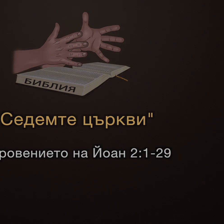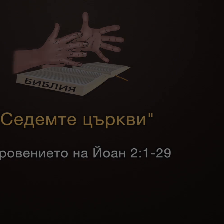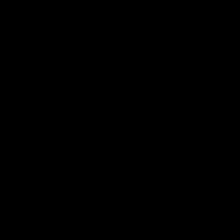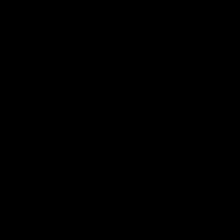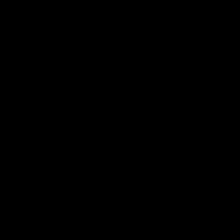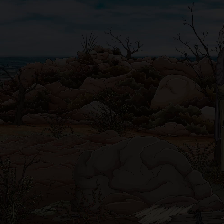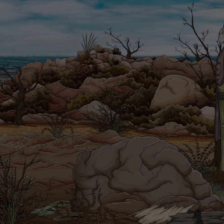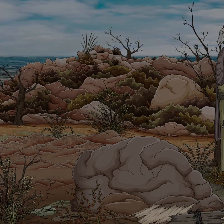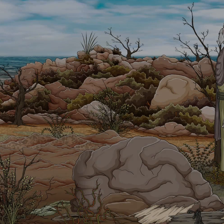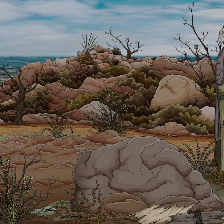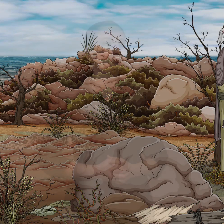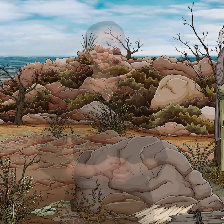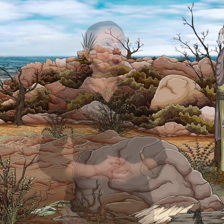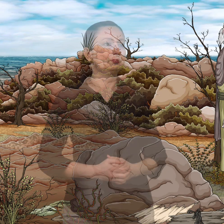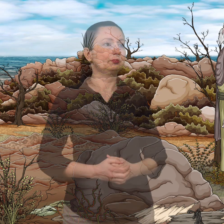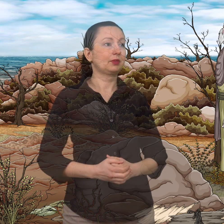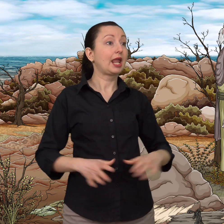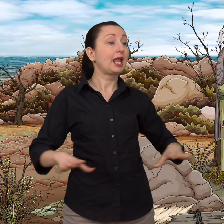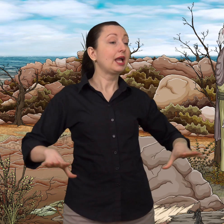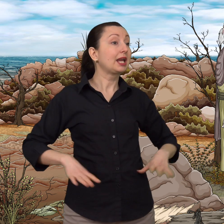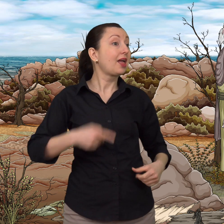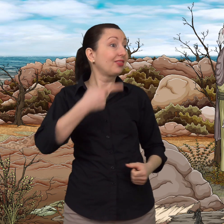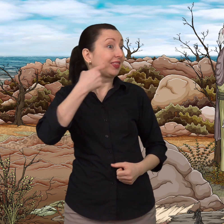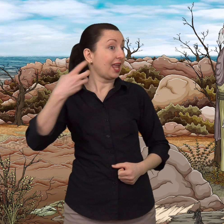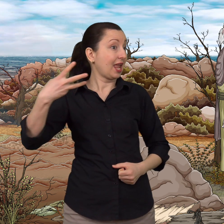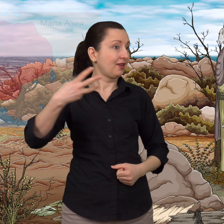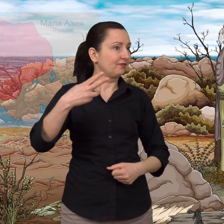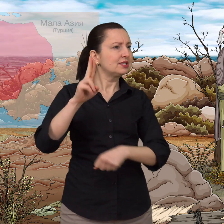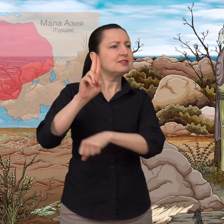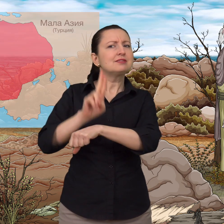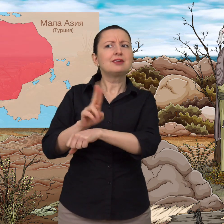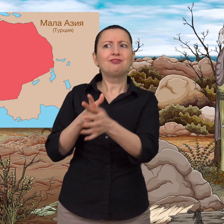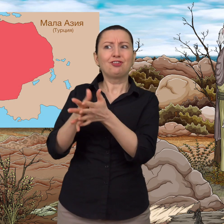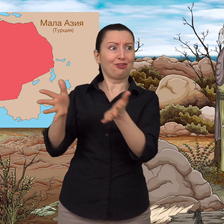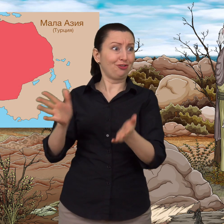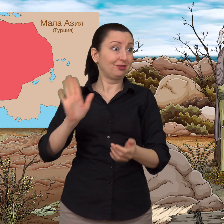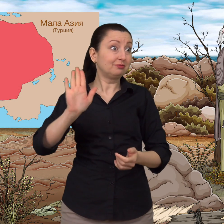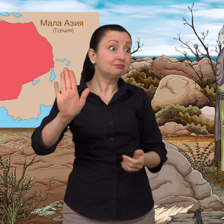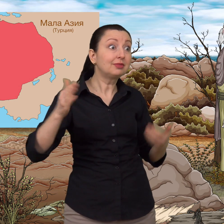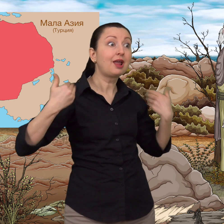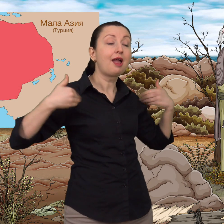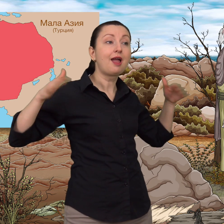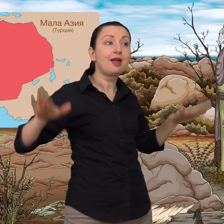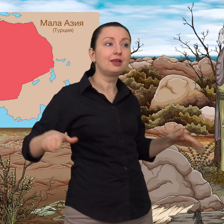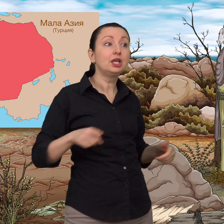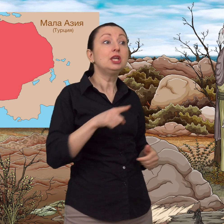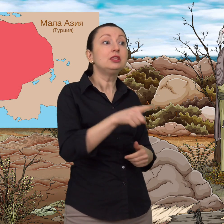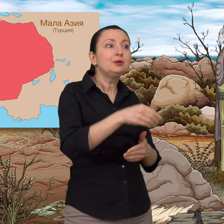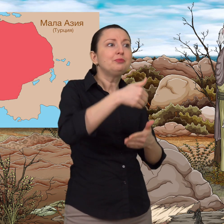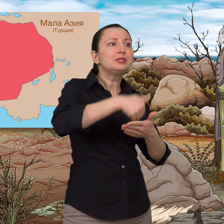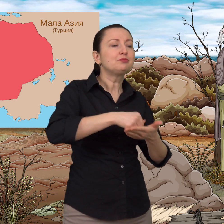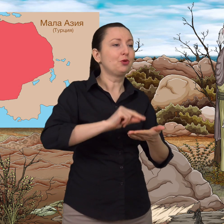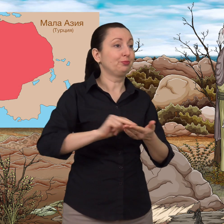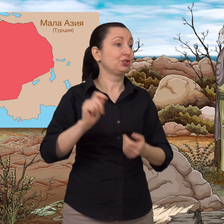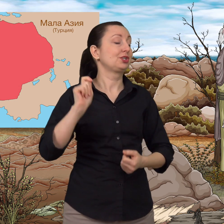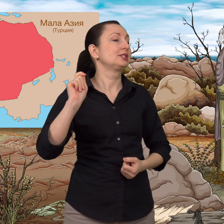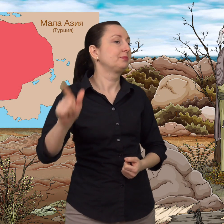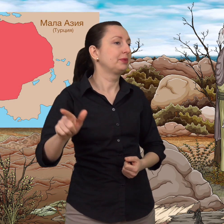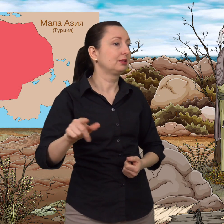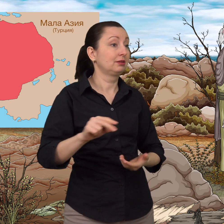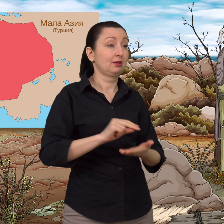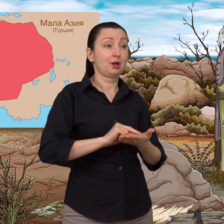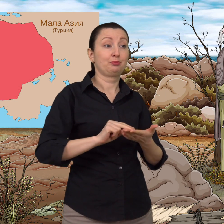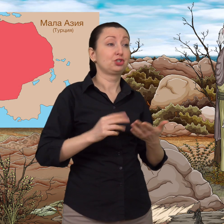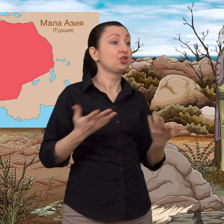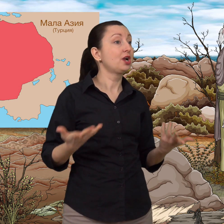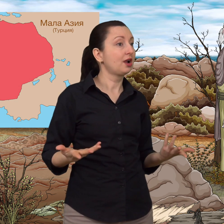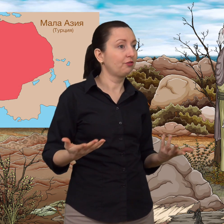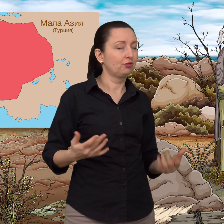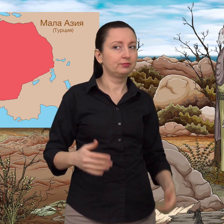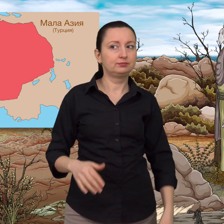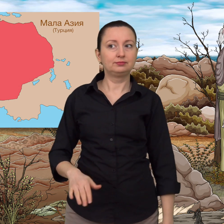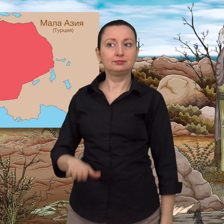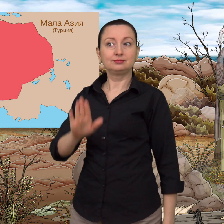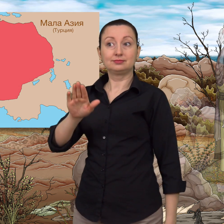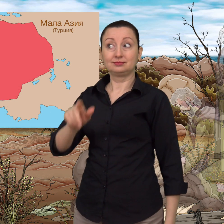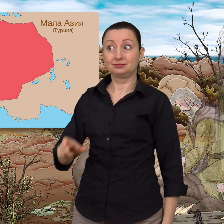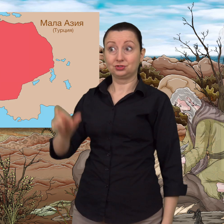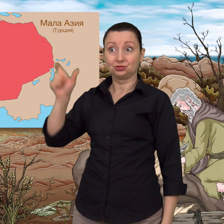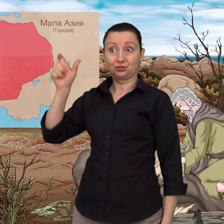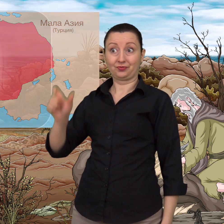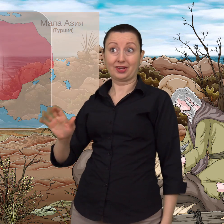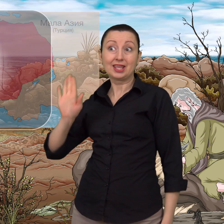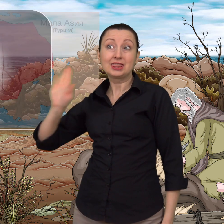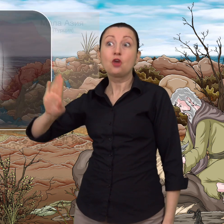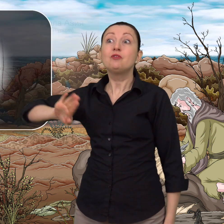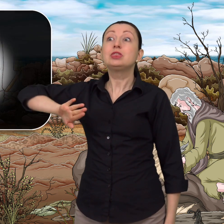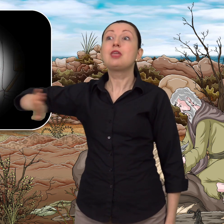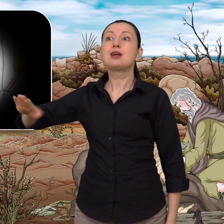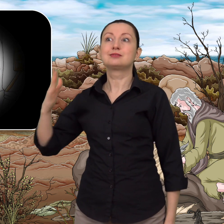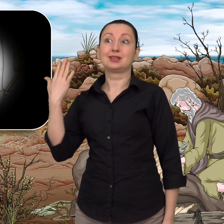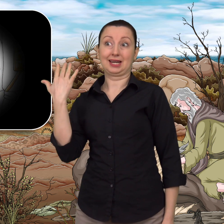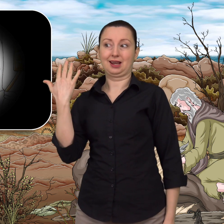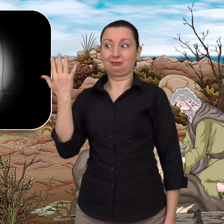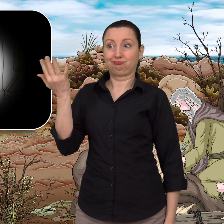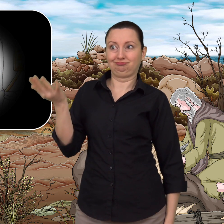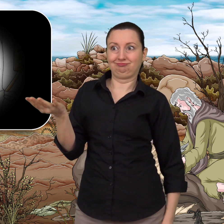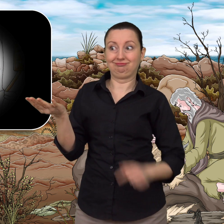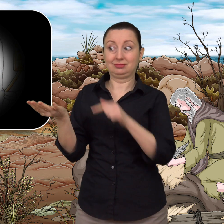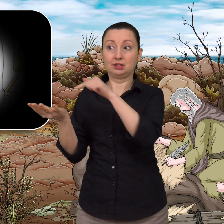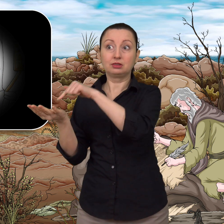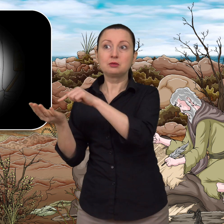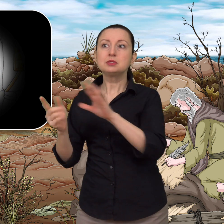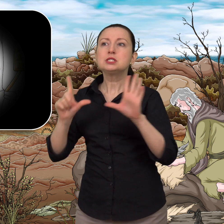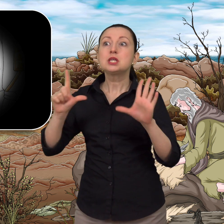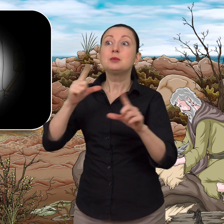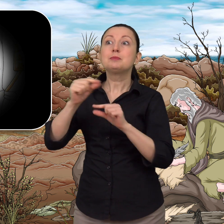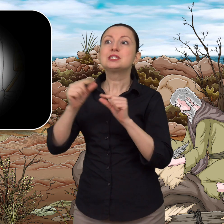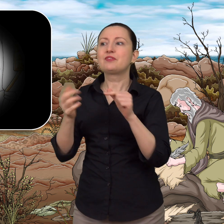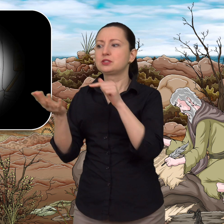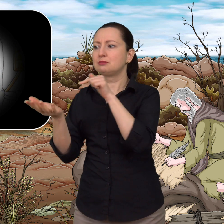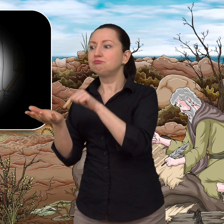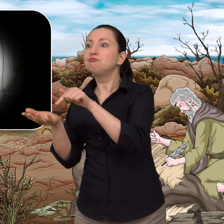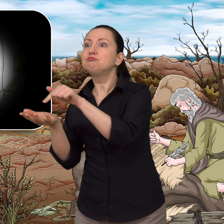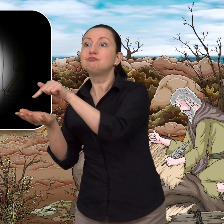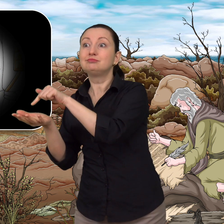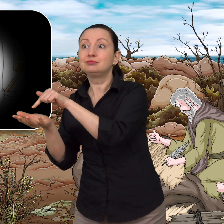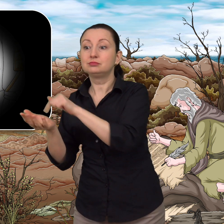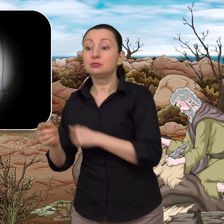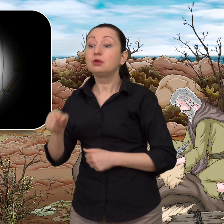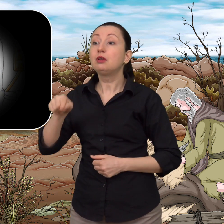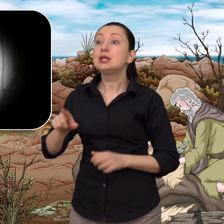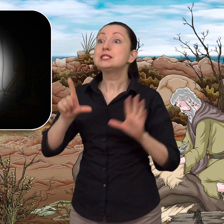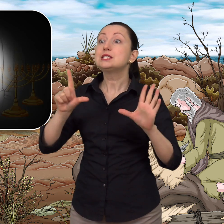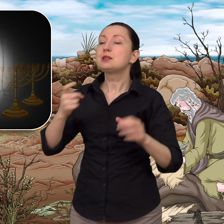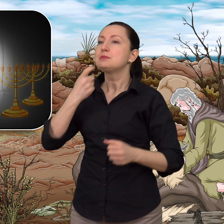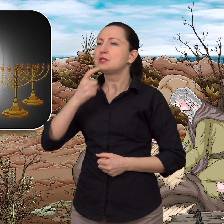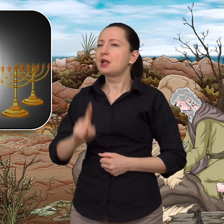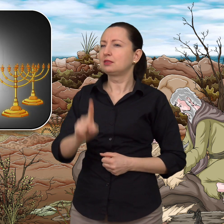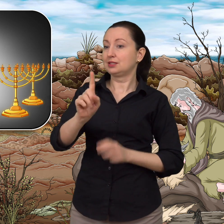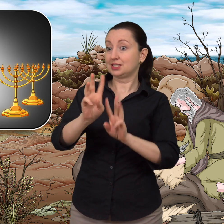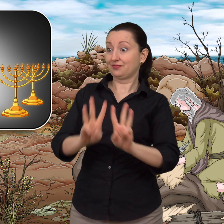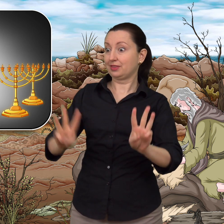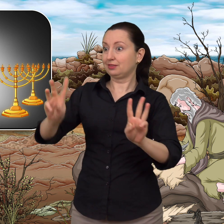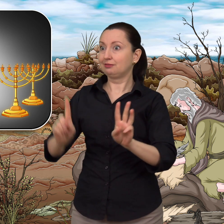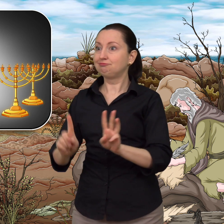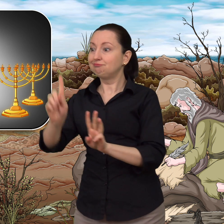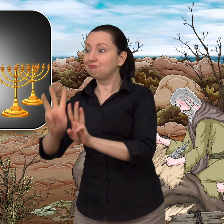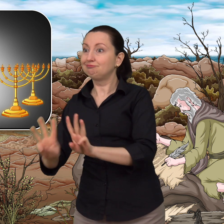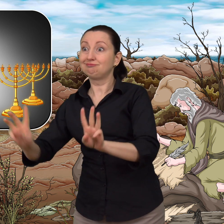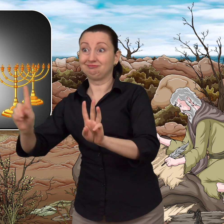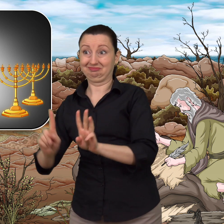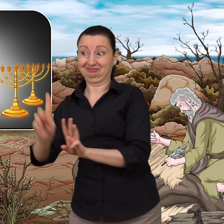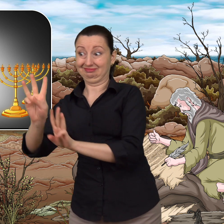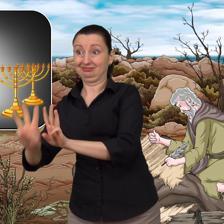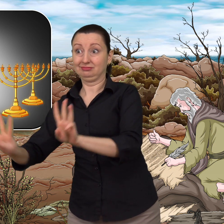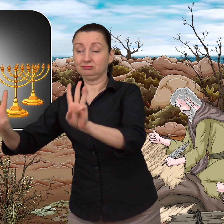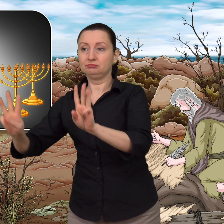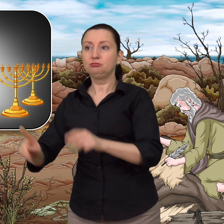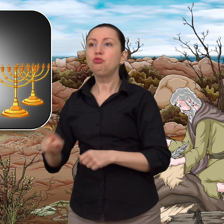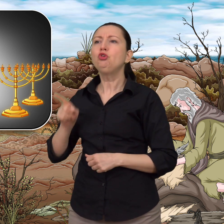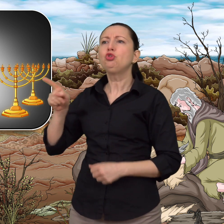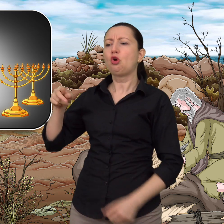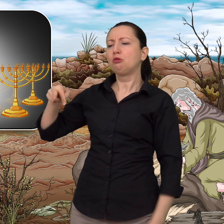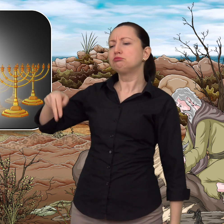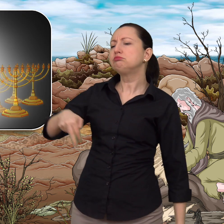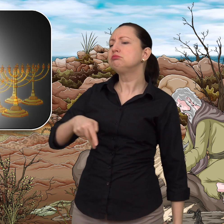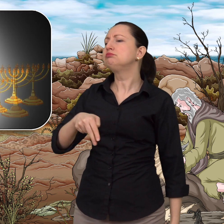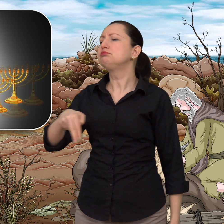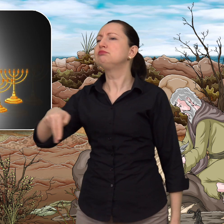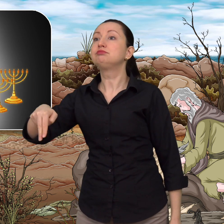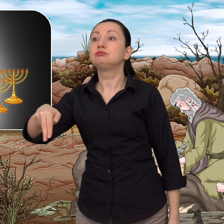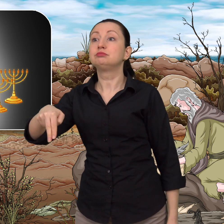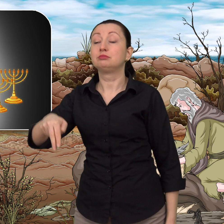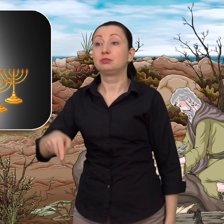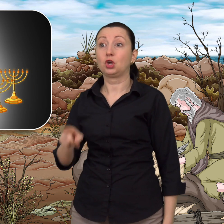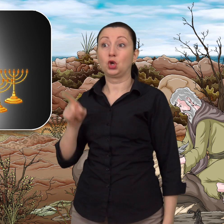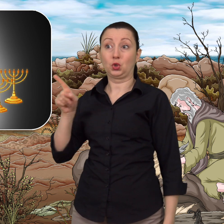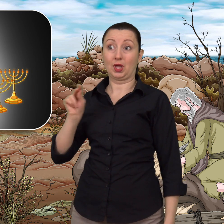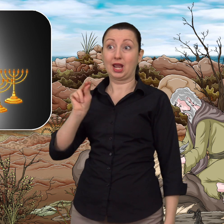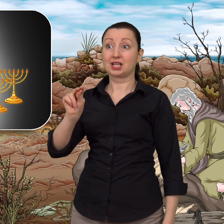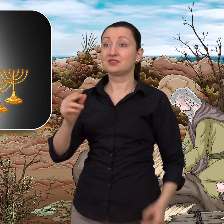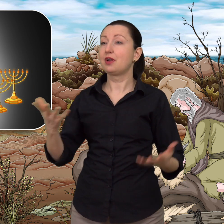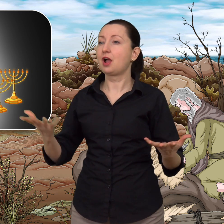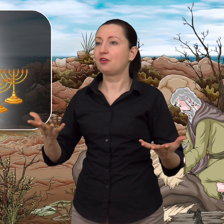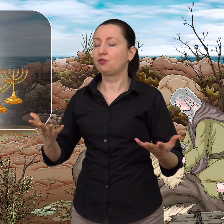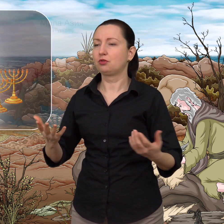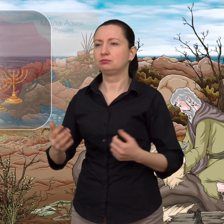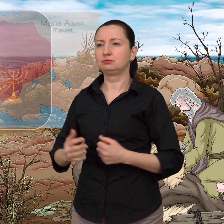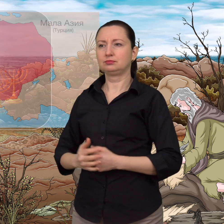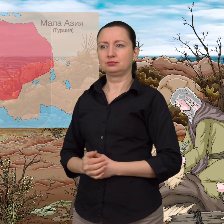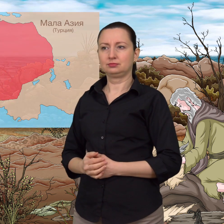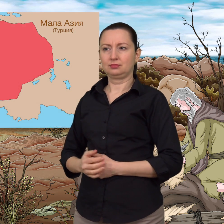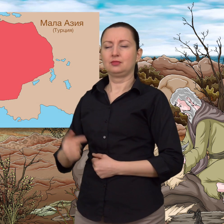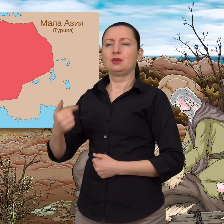“To the angel of the church in Ephesus write: These are the words of Him who holds the seven stars in His right hand and walks among the seven golden lampstands.